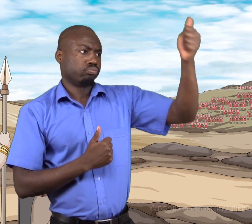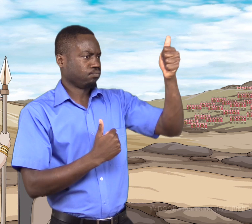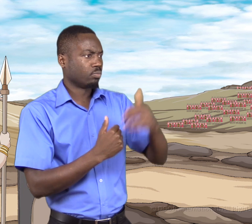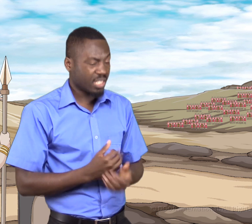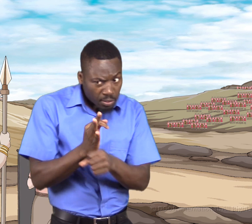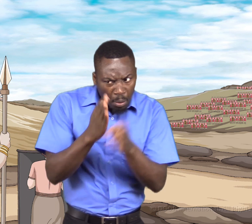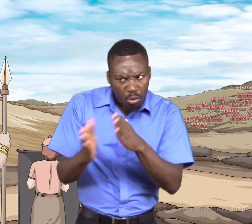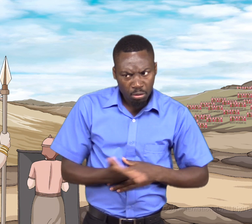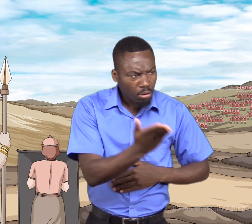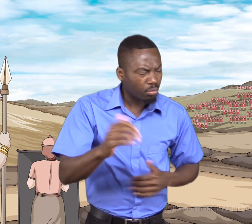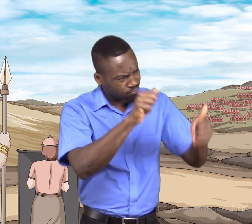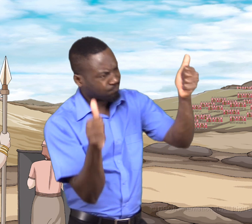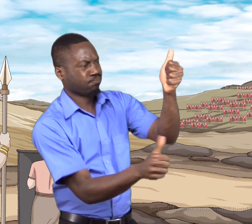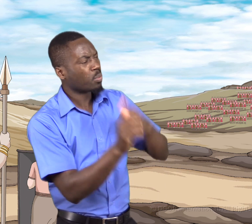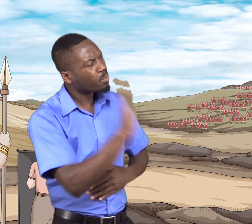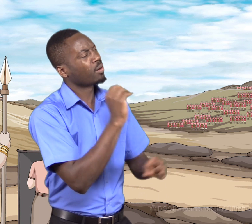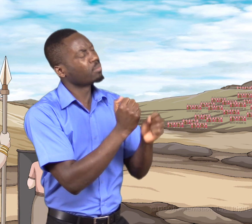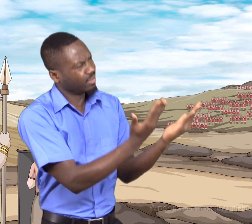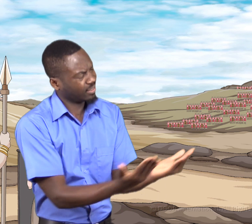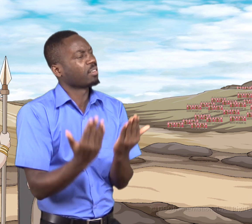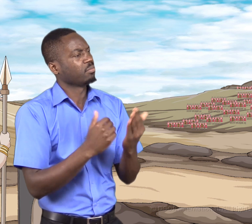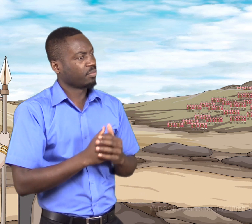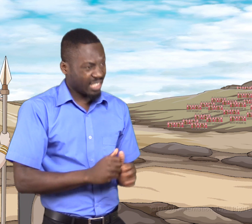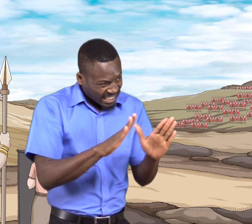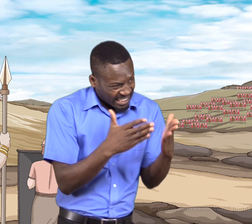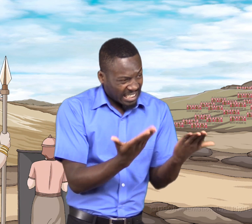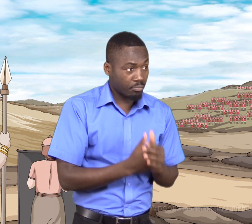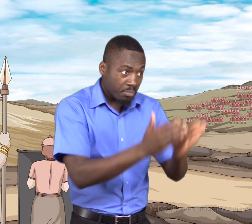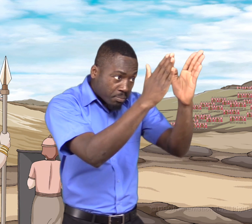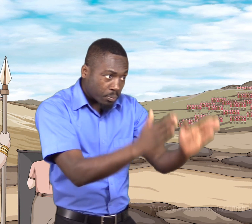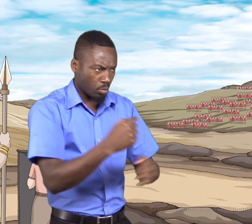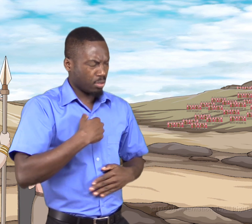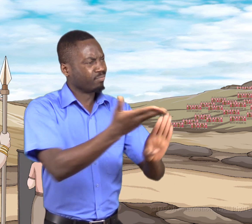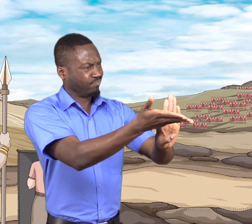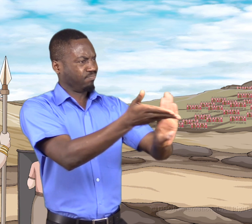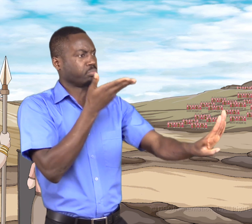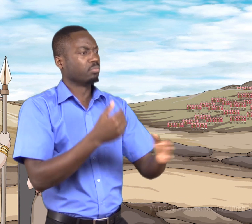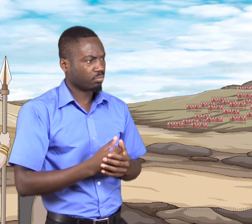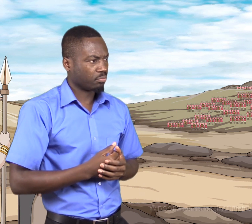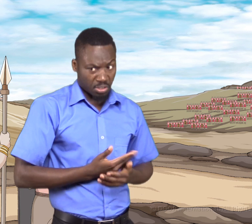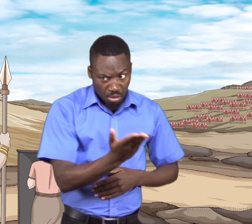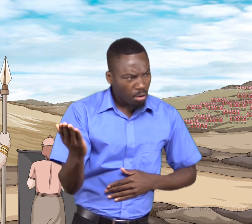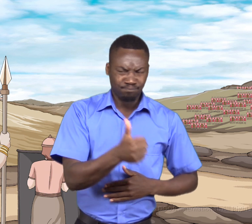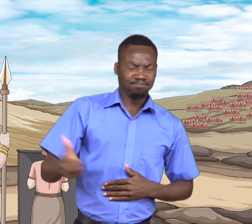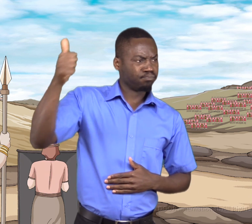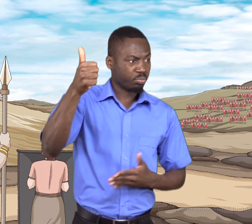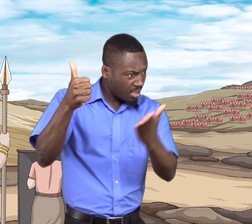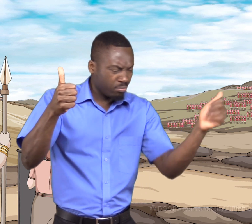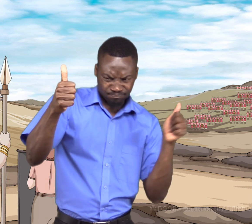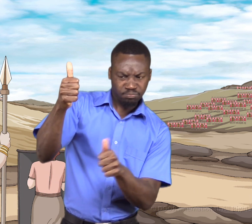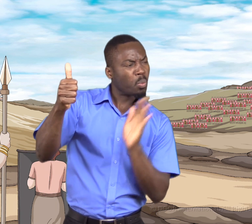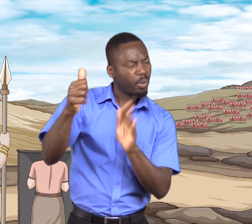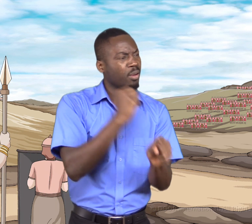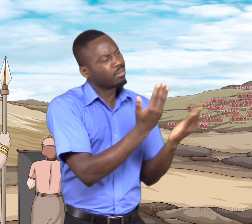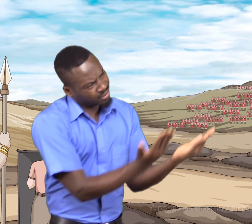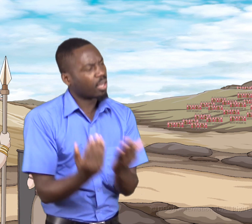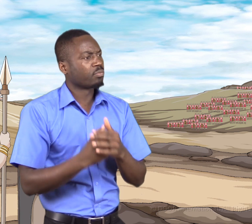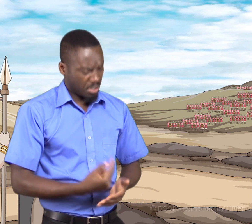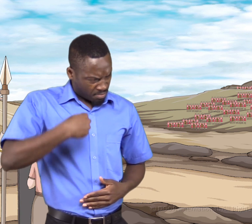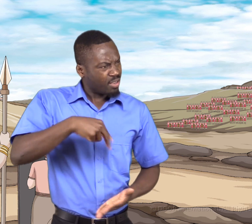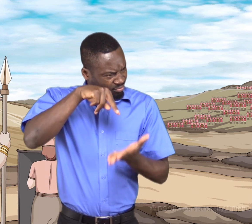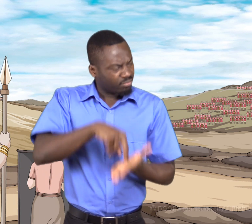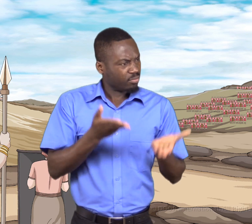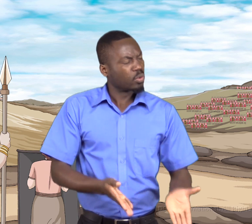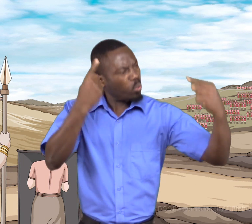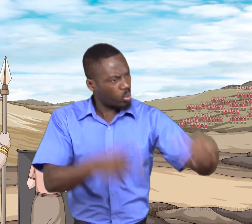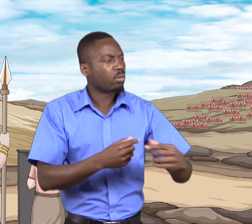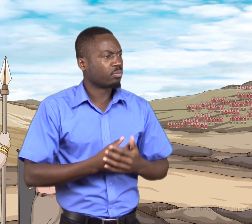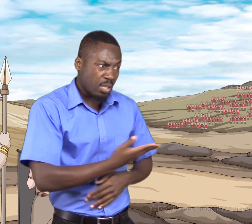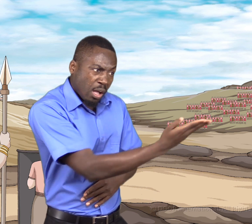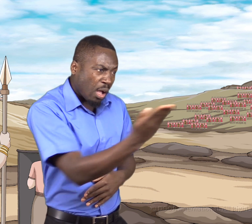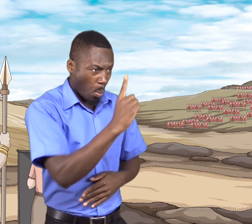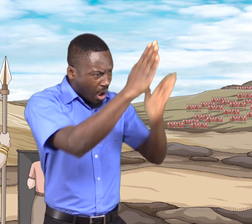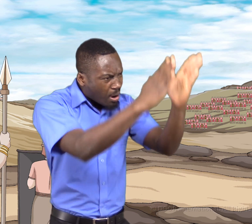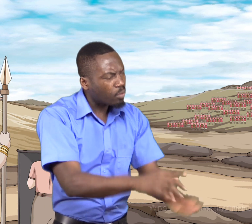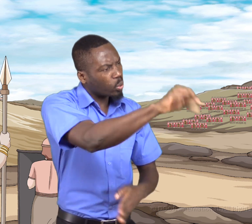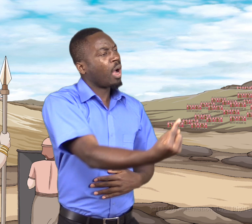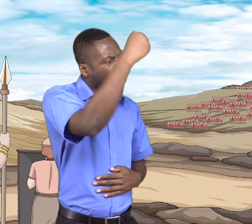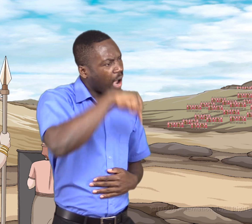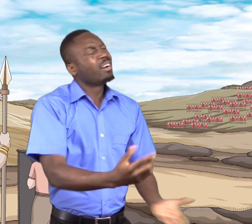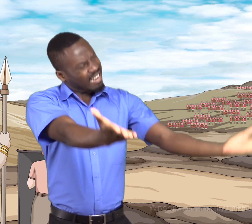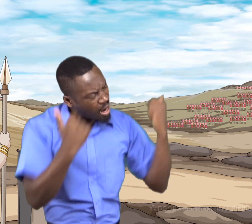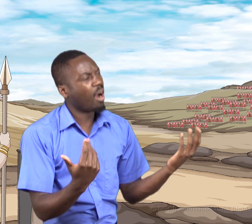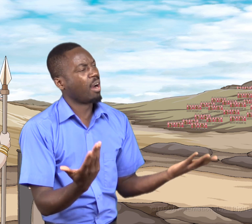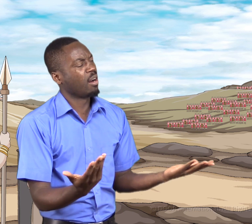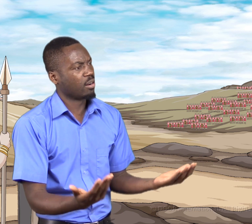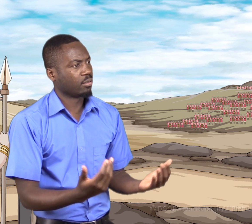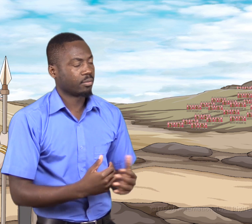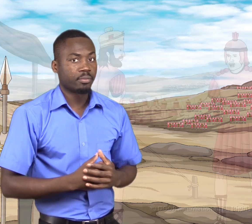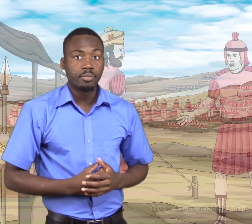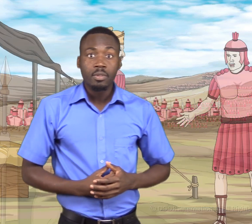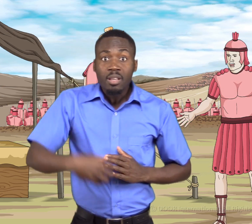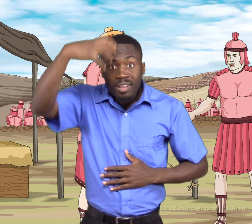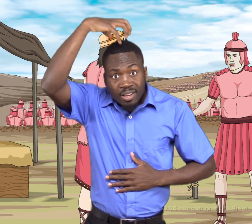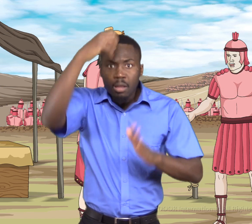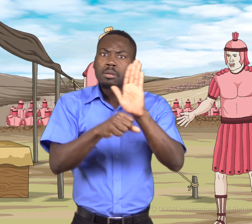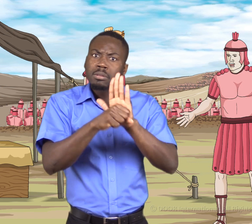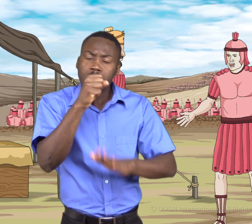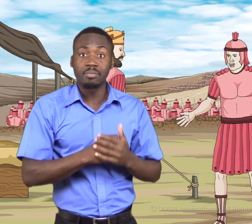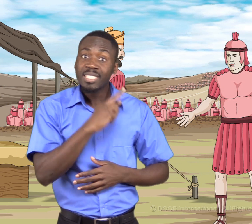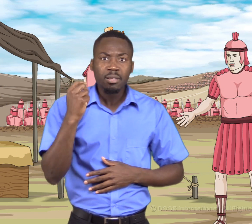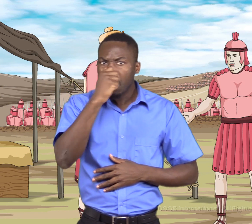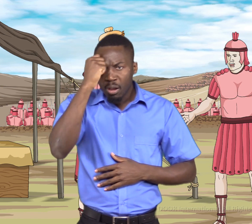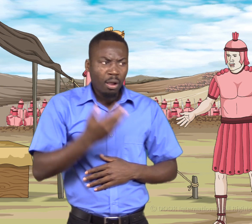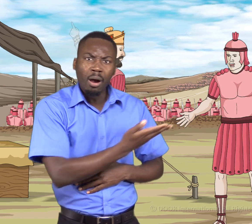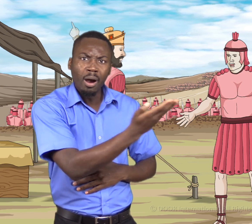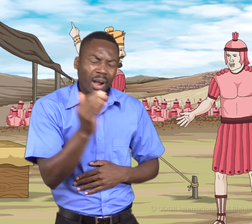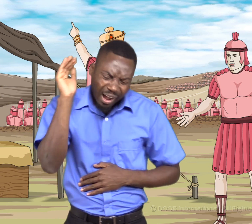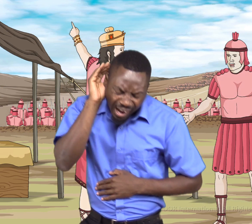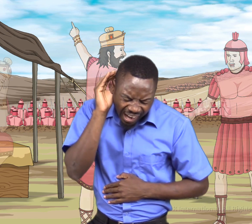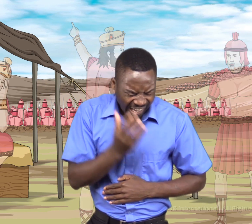But if I prevail against him and kill him, then you shall be our servants and labor for us.” Then the Philistine said, “I defy the ranks of Israel this day!